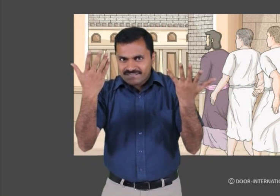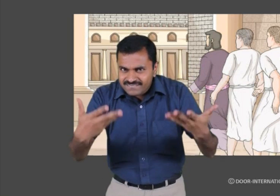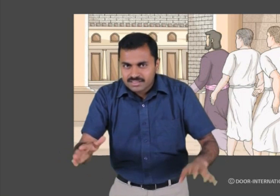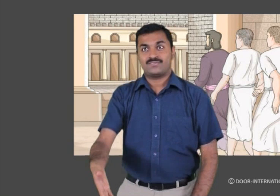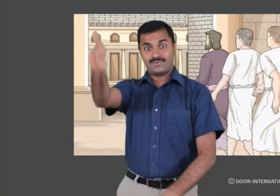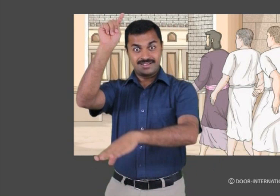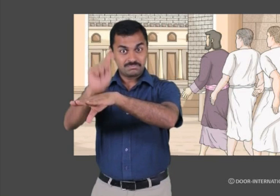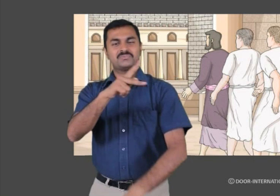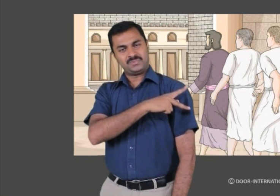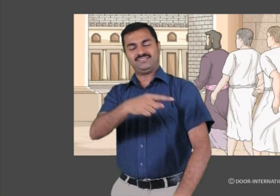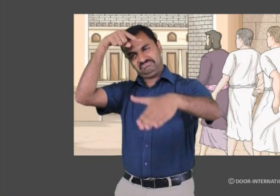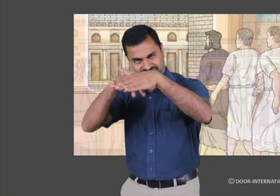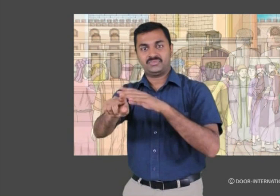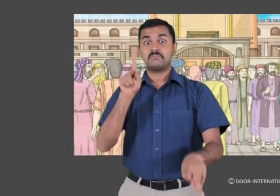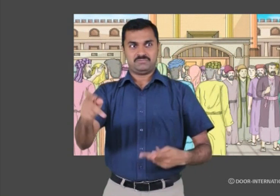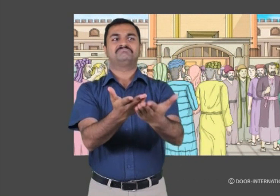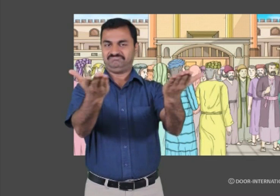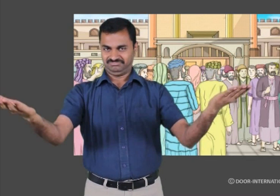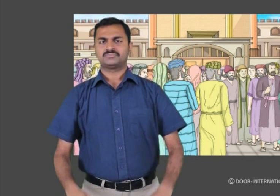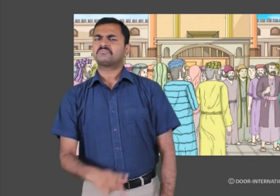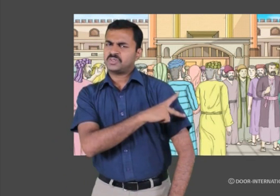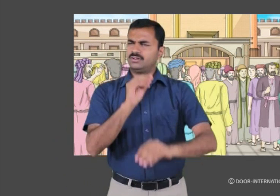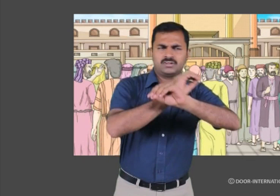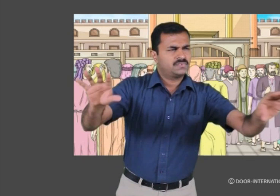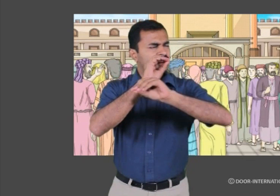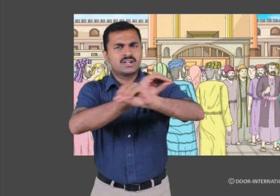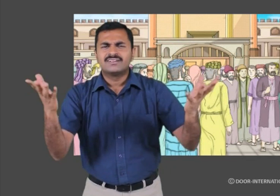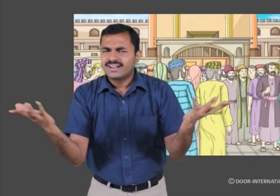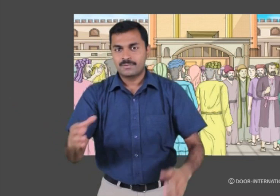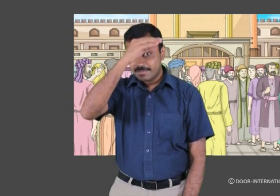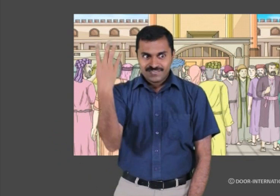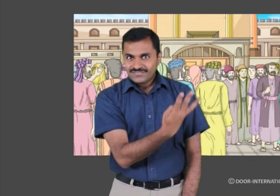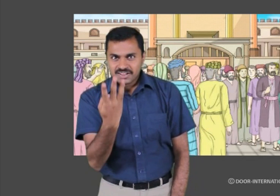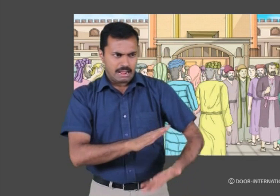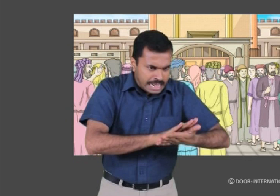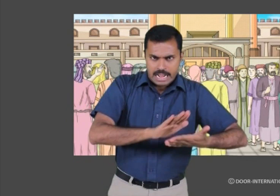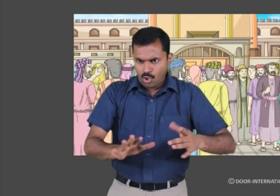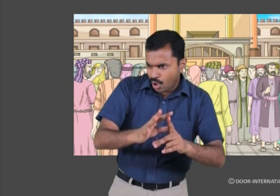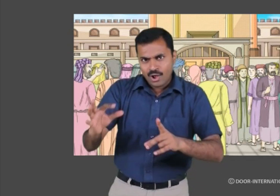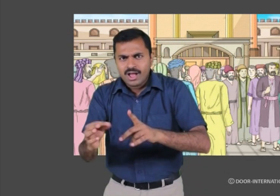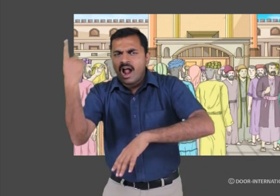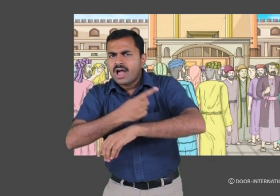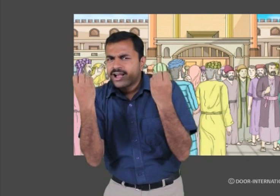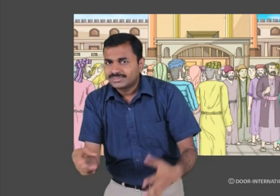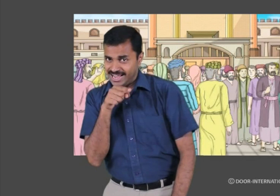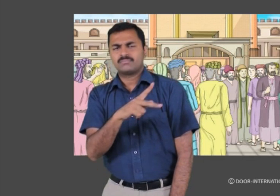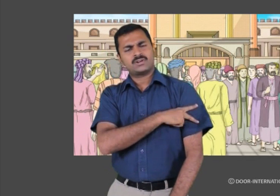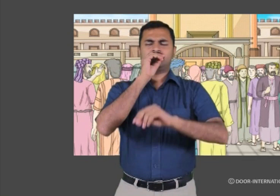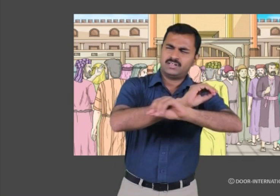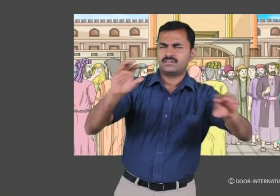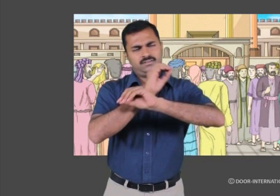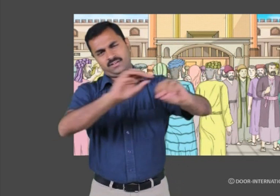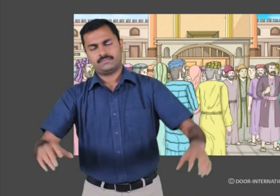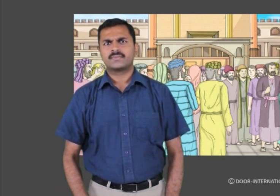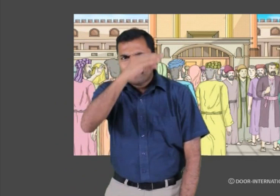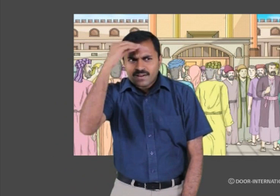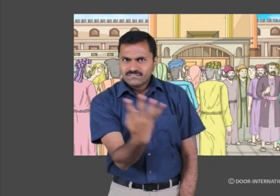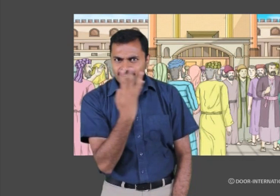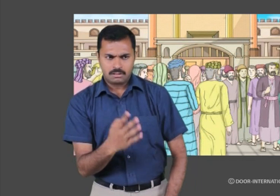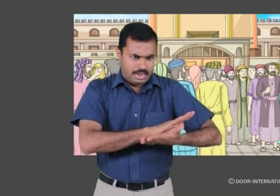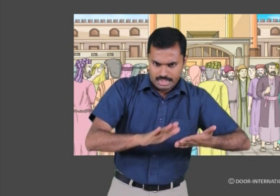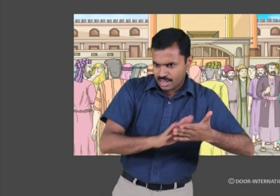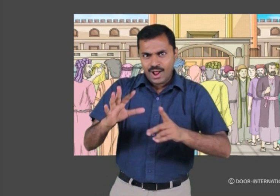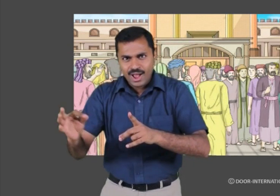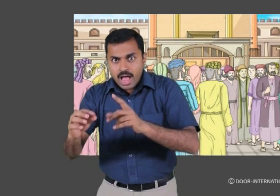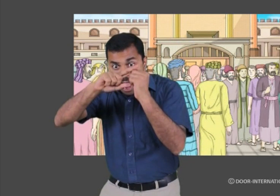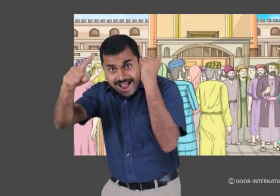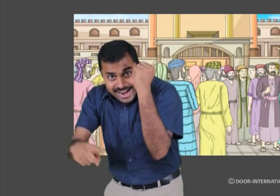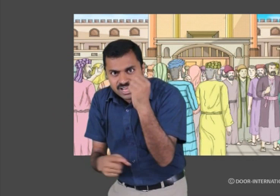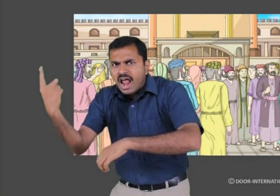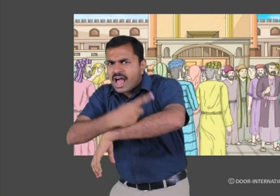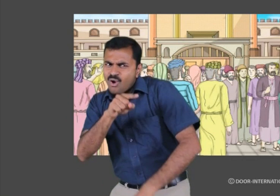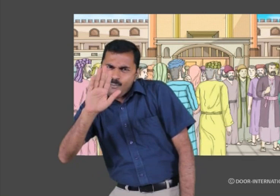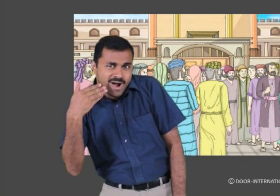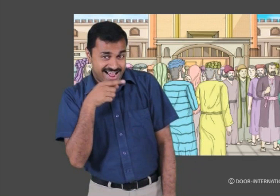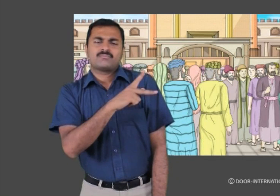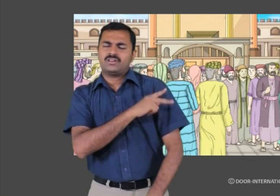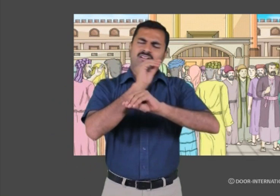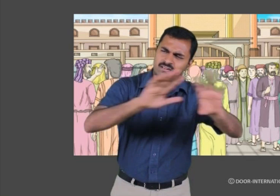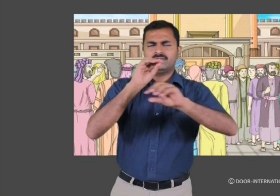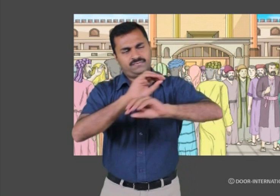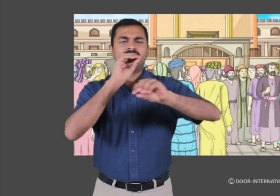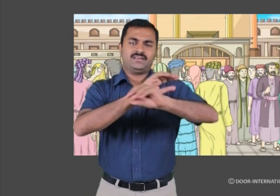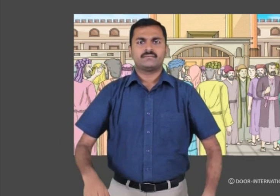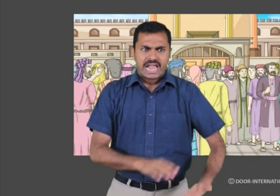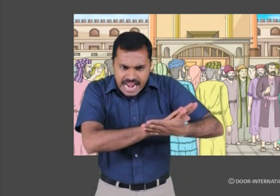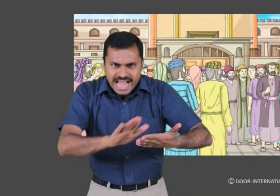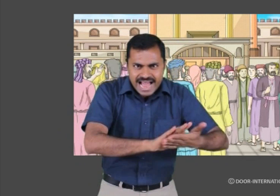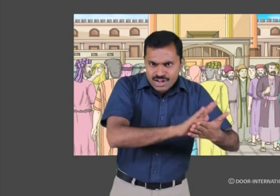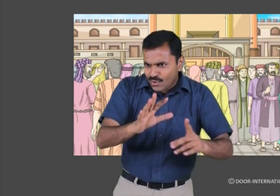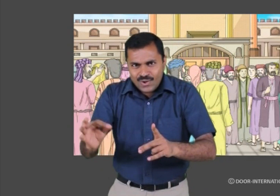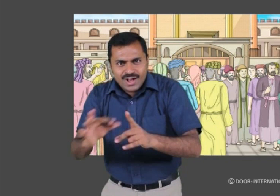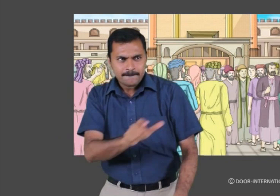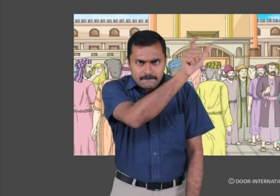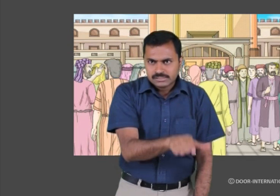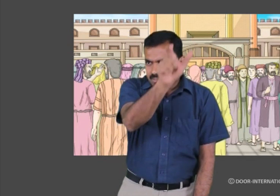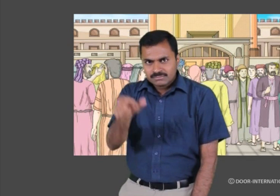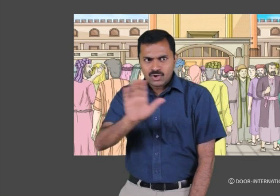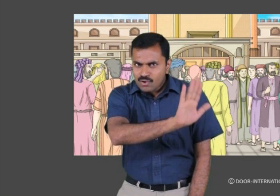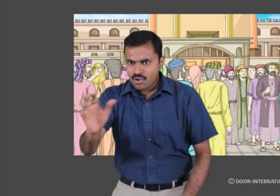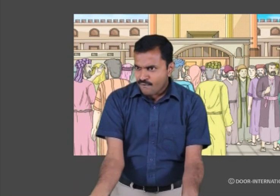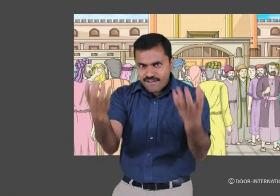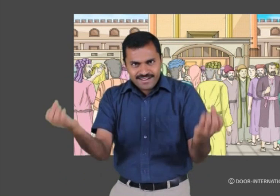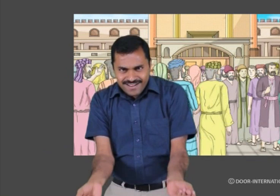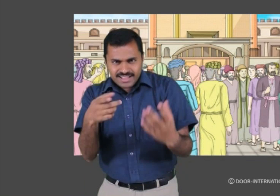As for the Gentile believers, we have written to them our decision that they must abstain from food sacrificed to idols, from blood, from the meat of strangled animals, and from sexual immorality.”